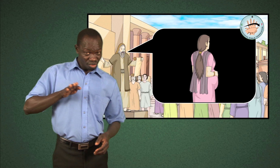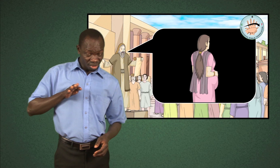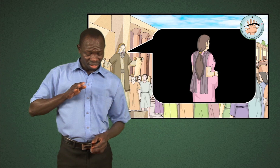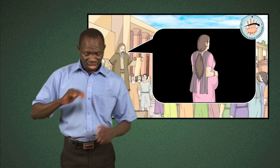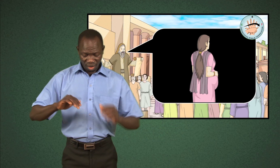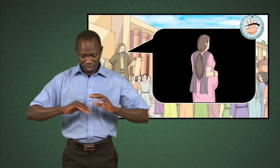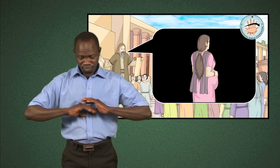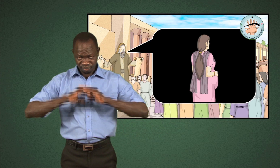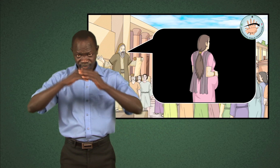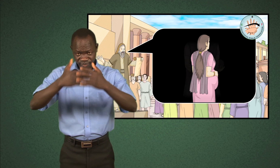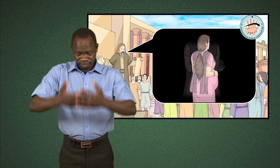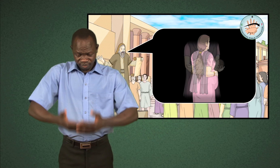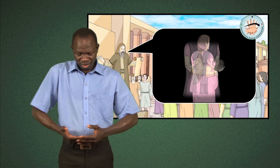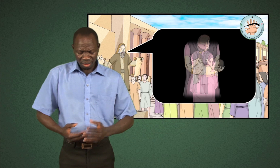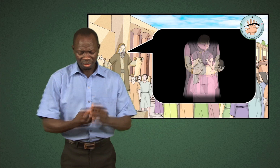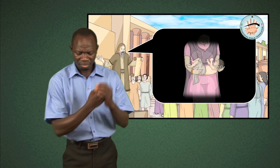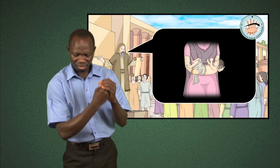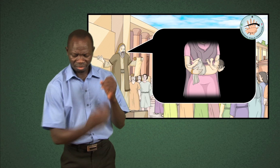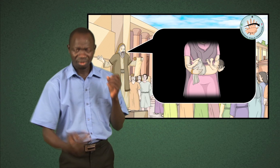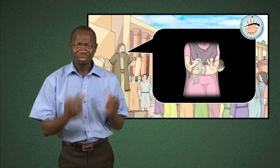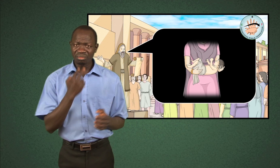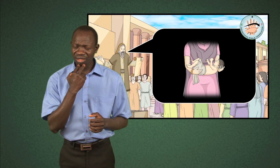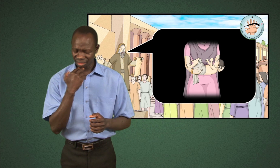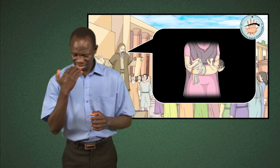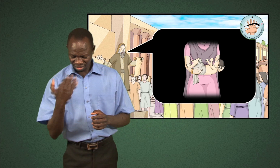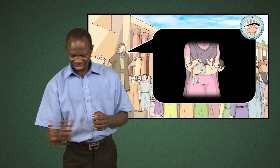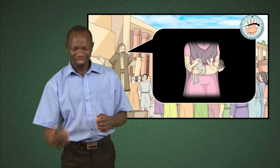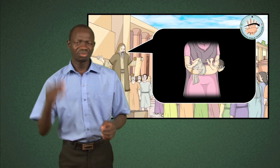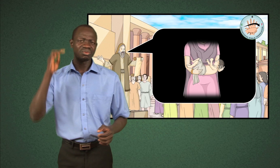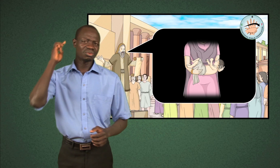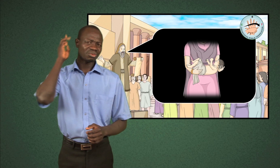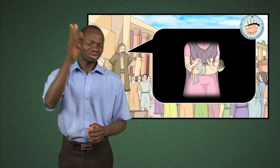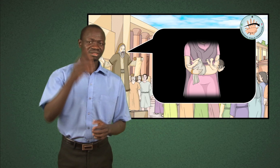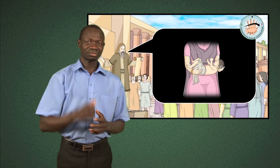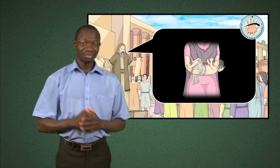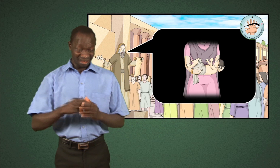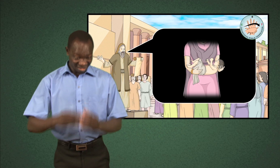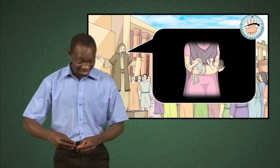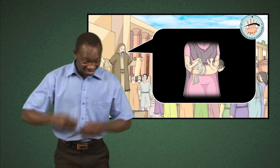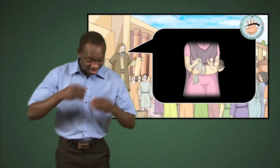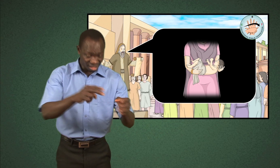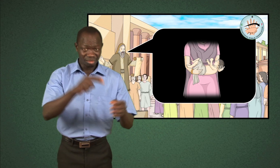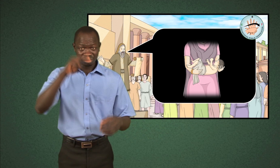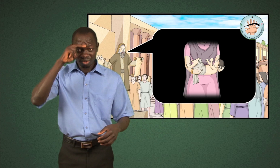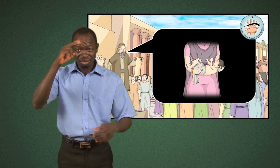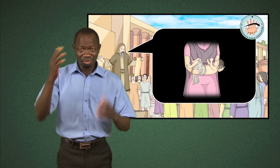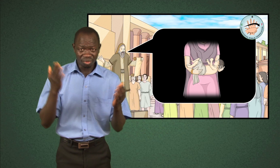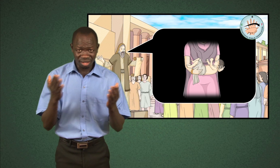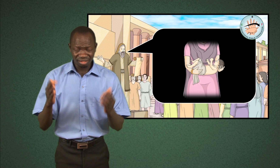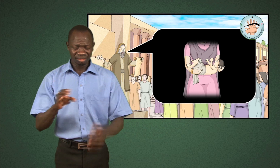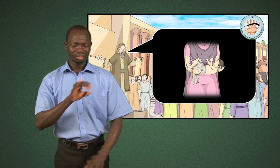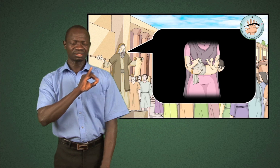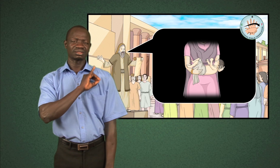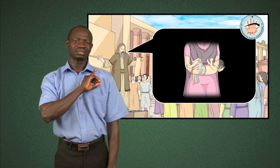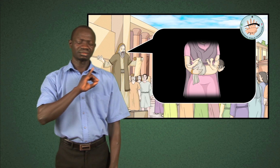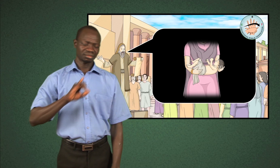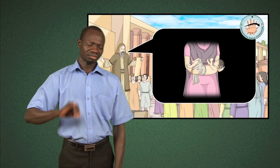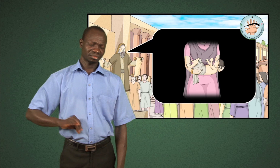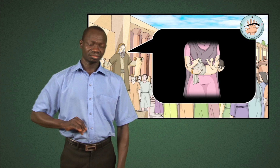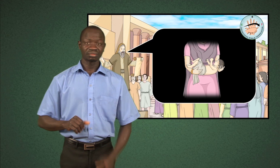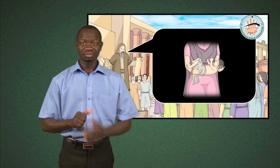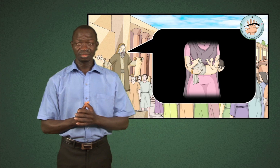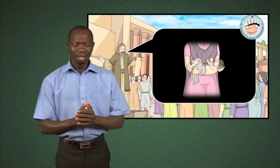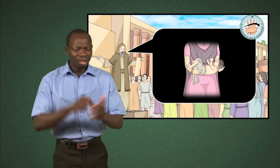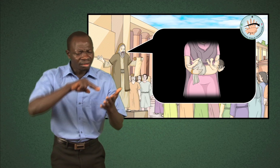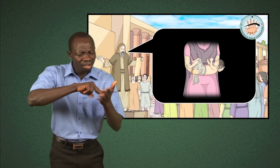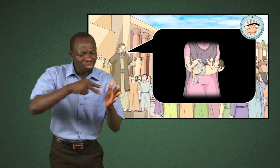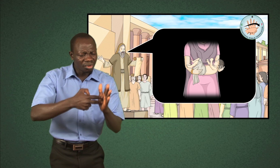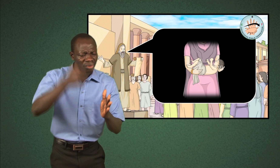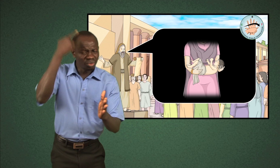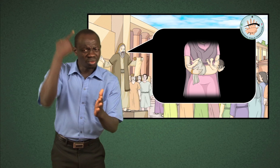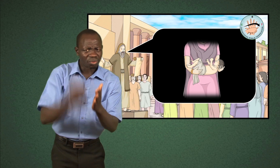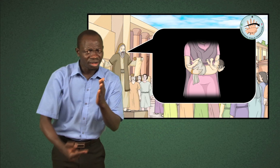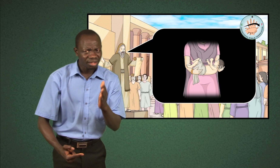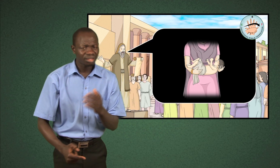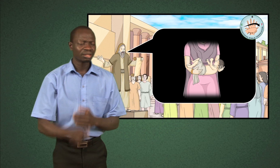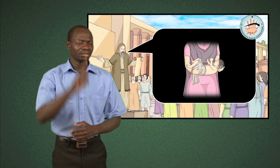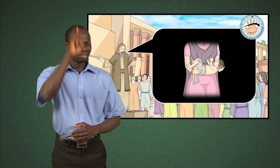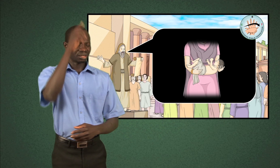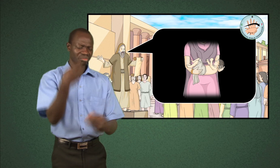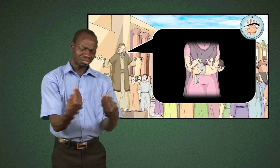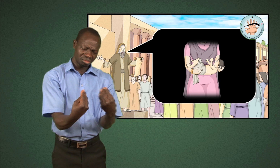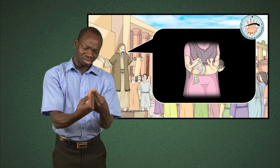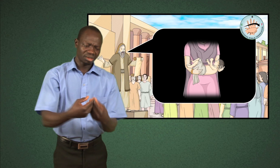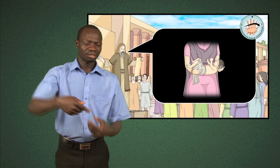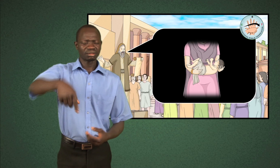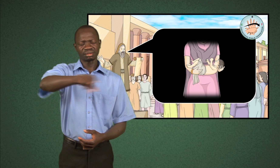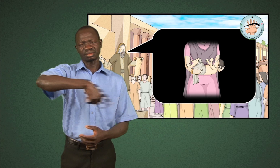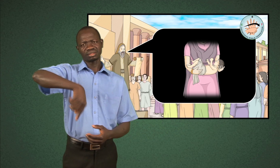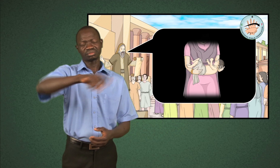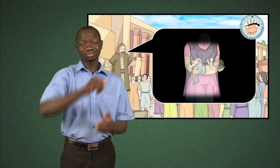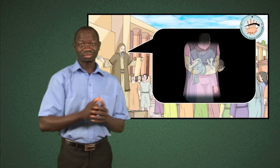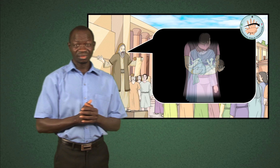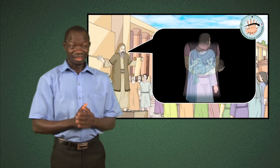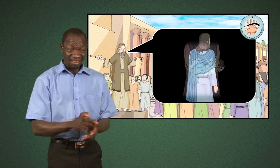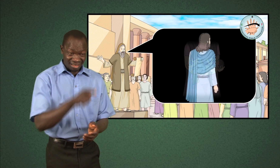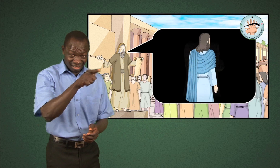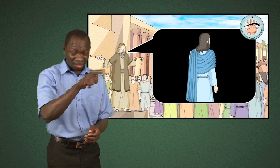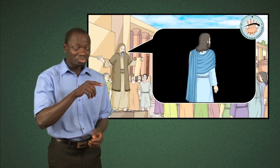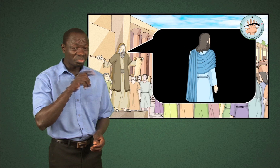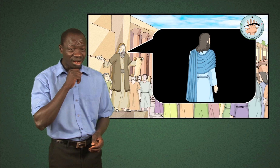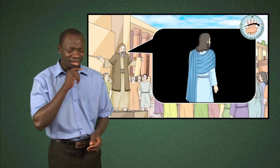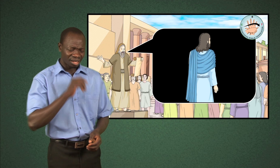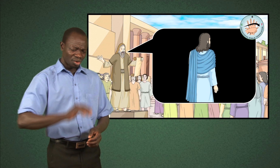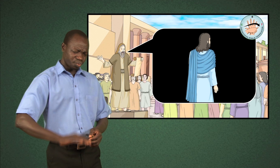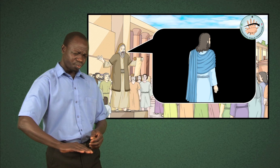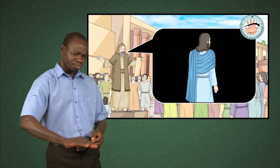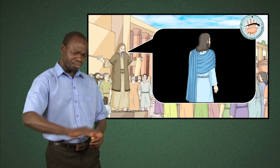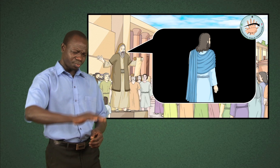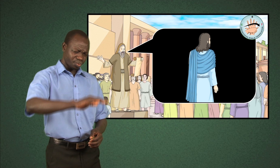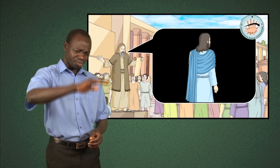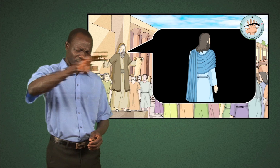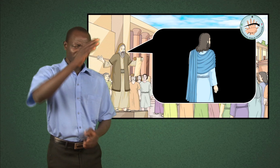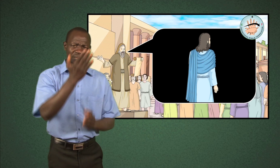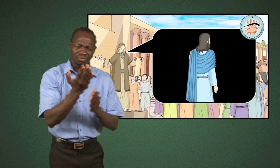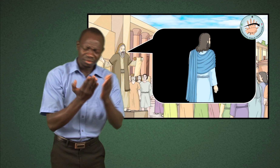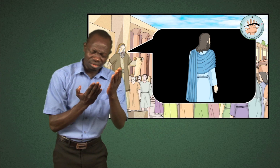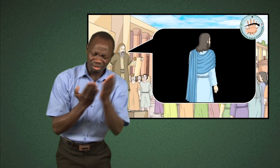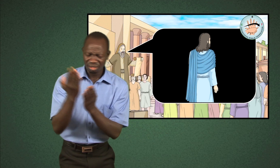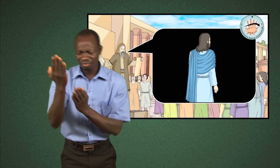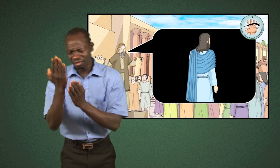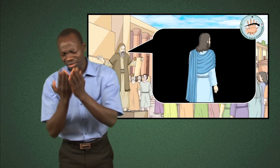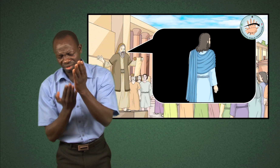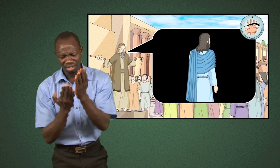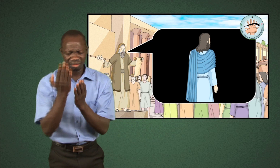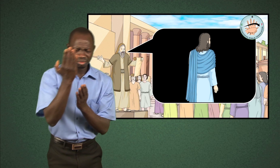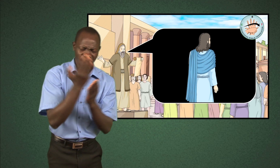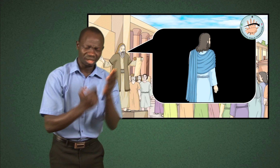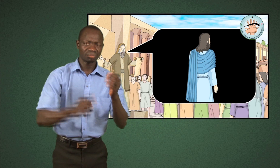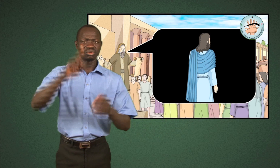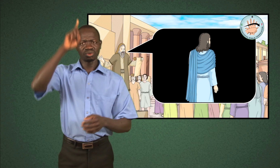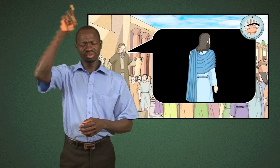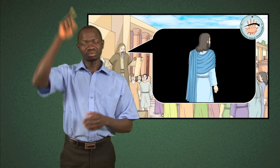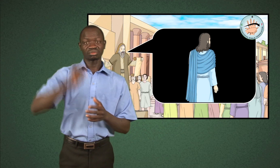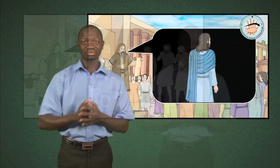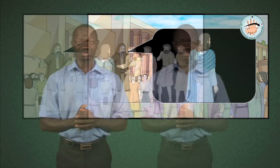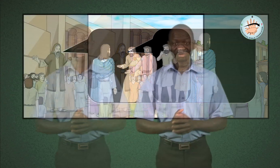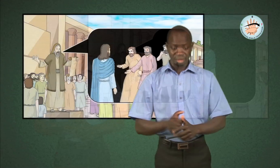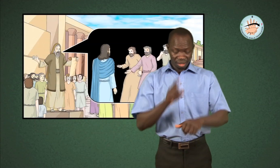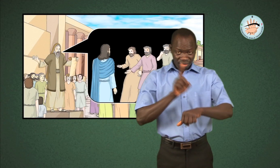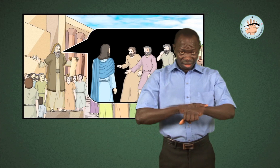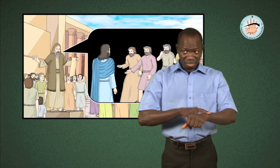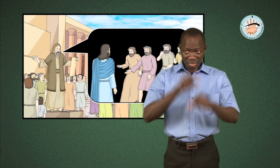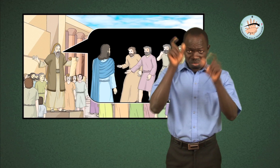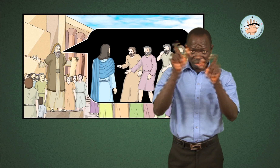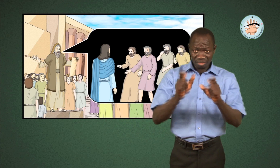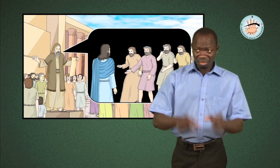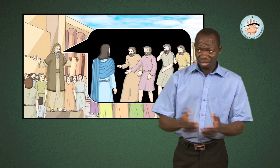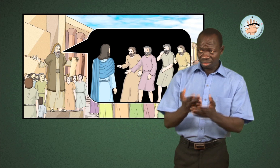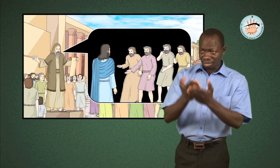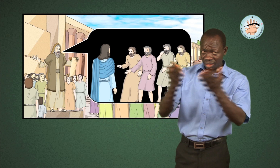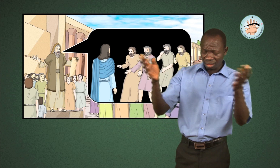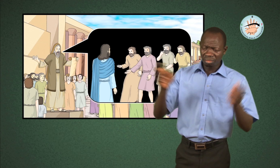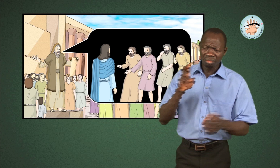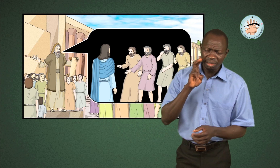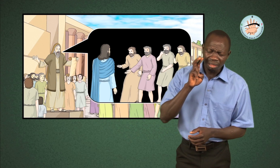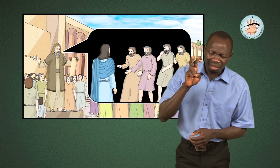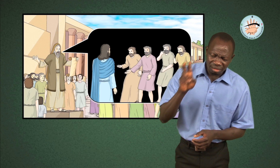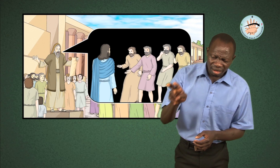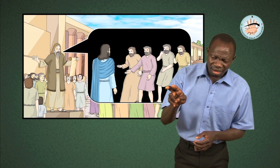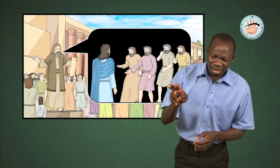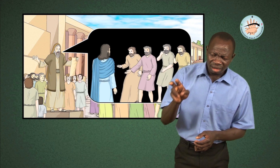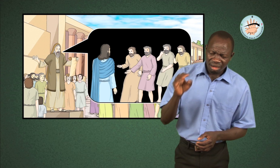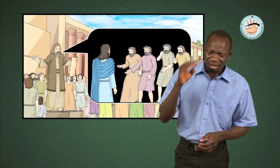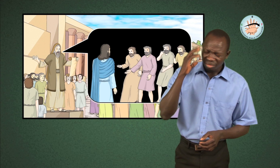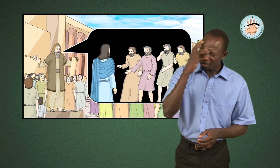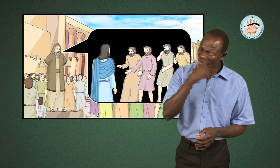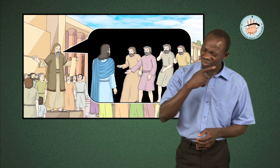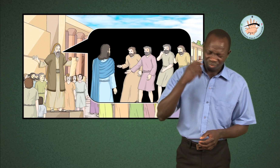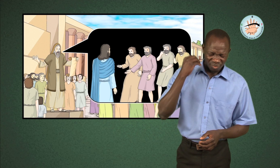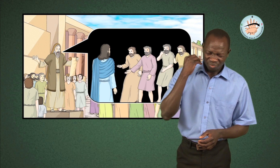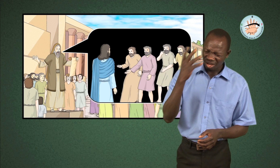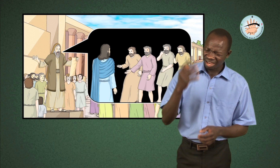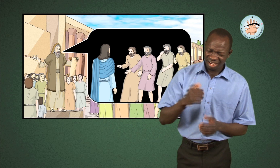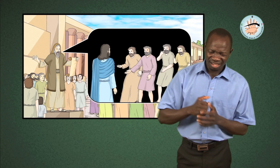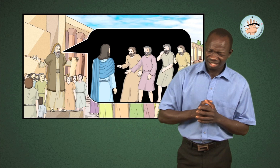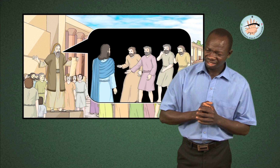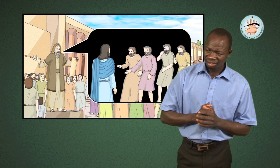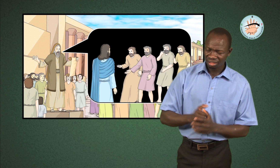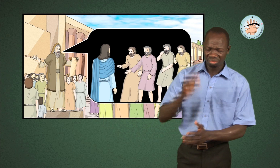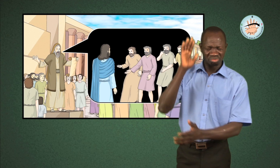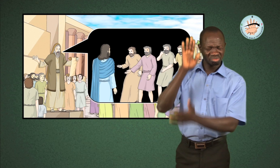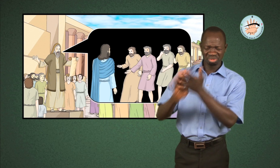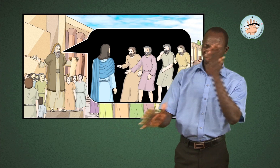Surely He took on our infirmities and carried our sorrows; yet we considered Him stricken by God, struck down and afflicted.